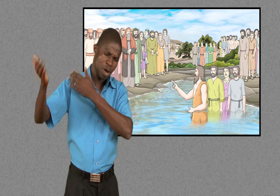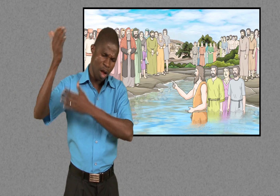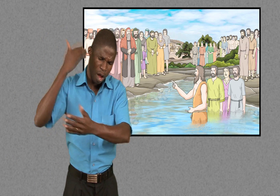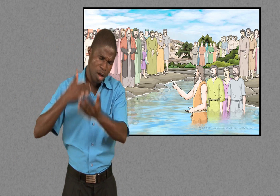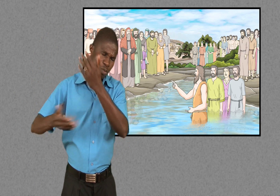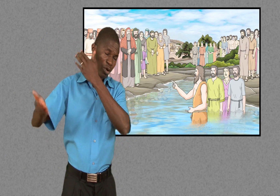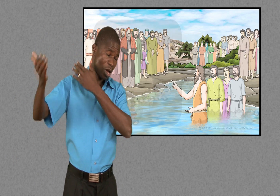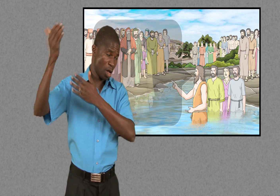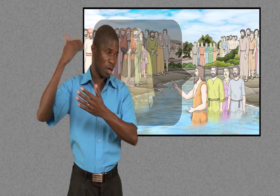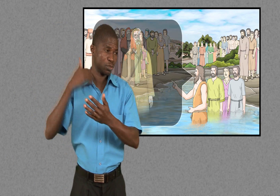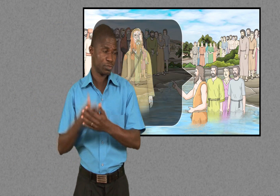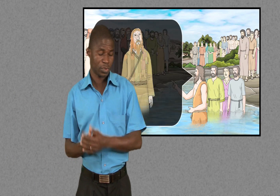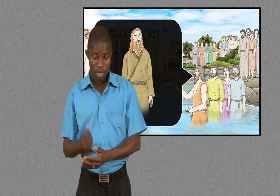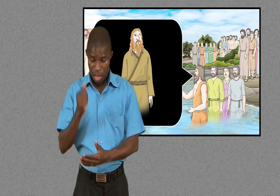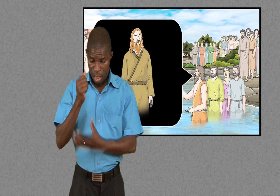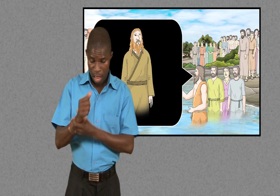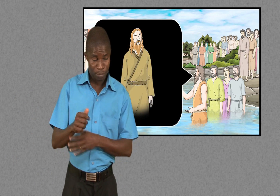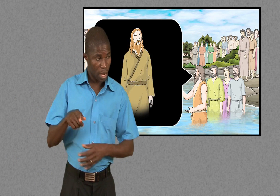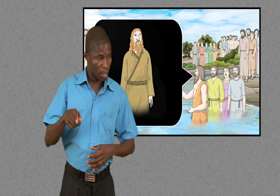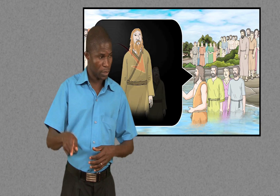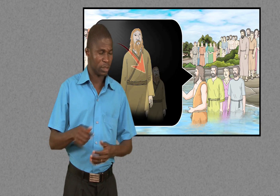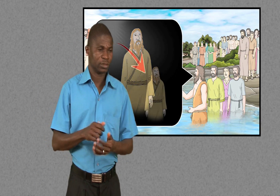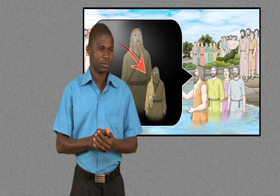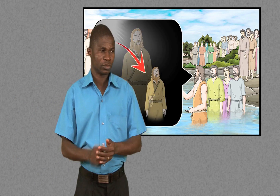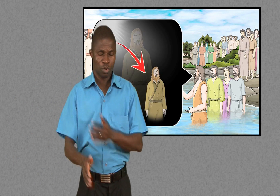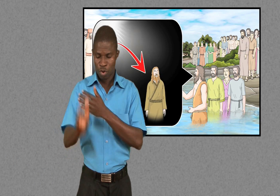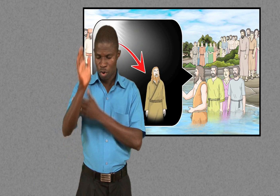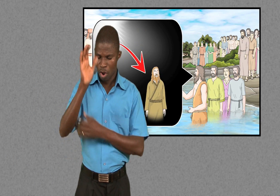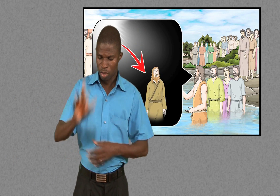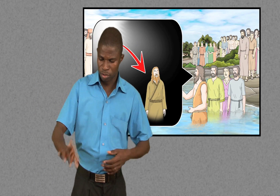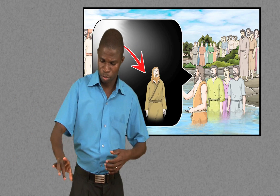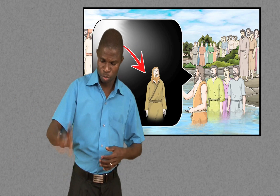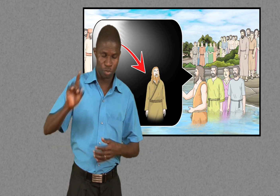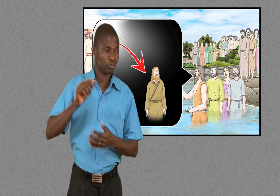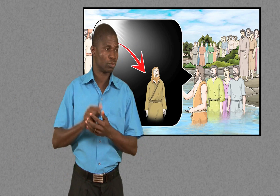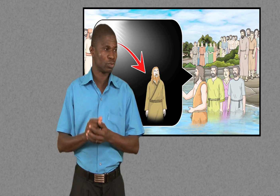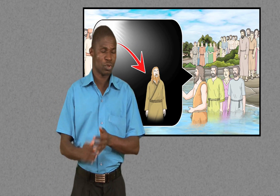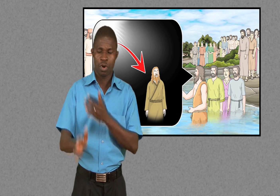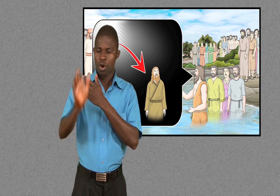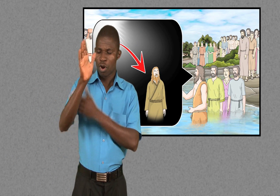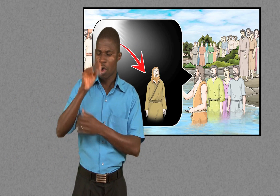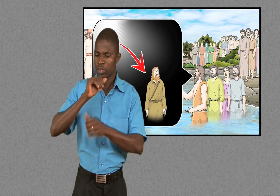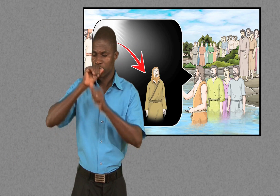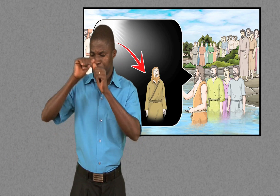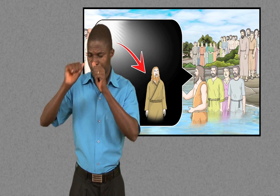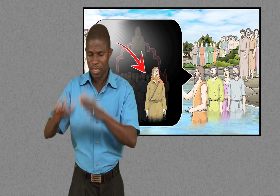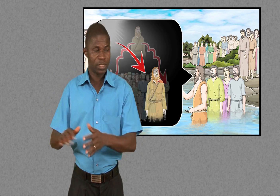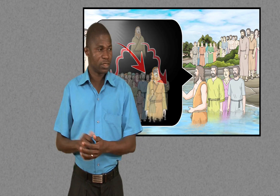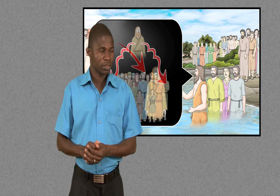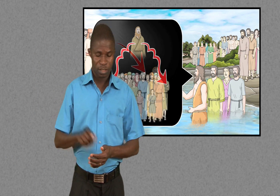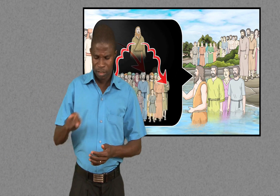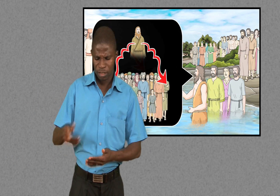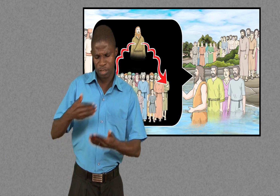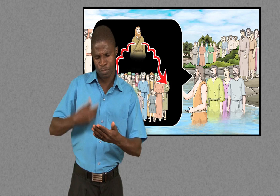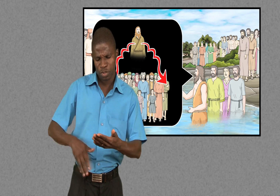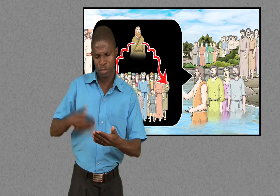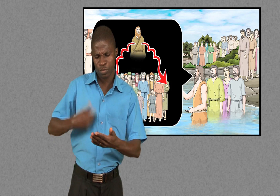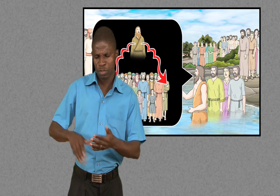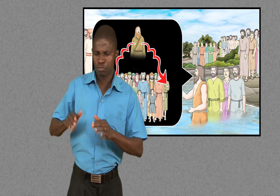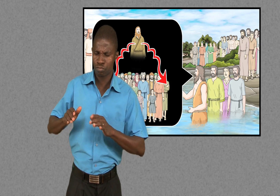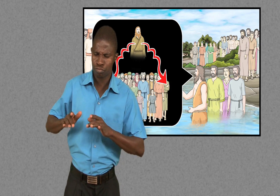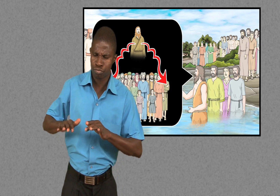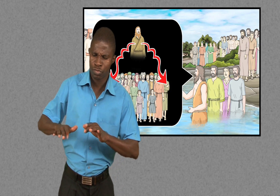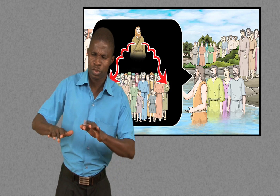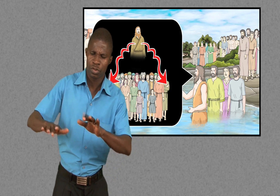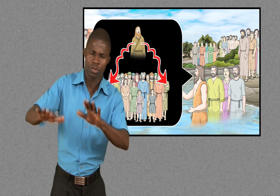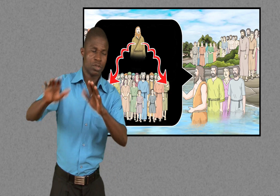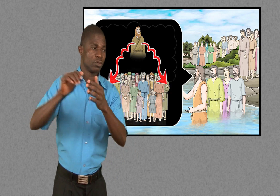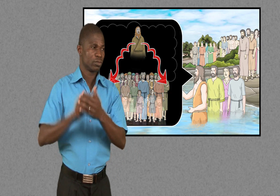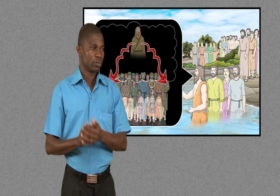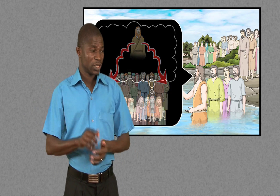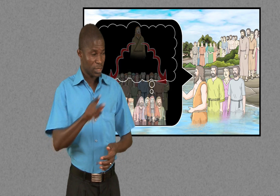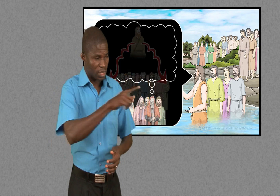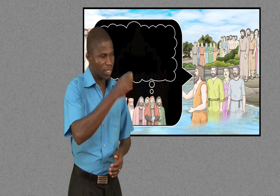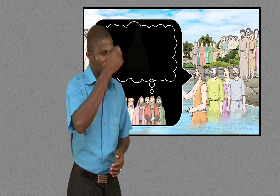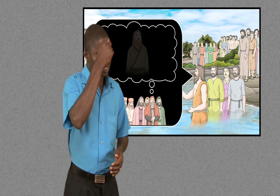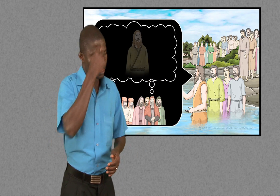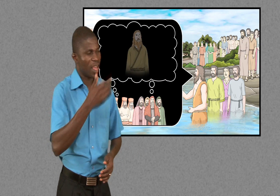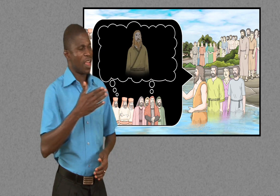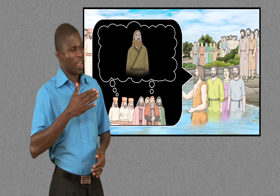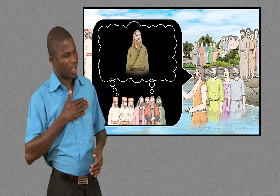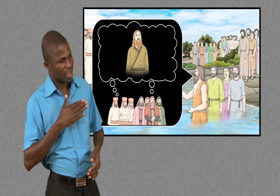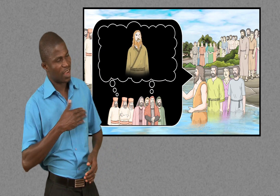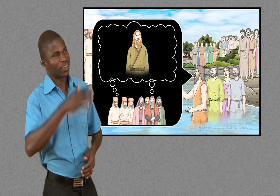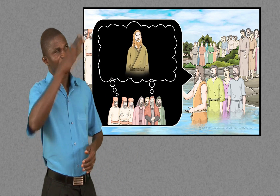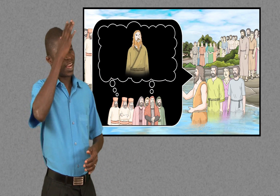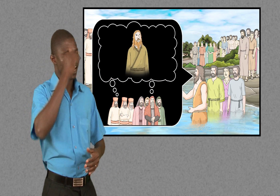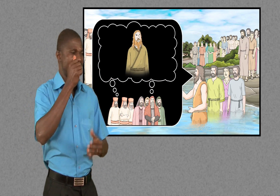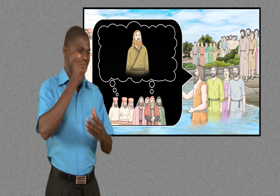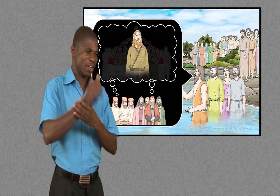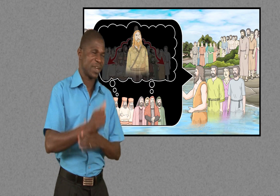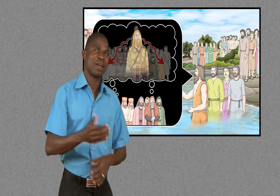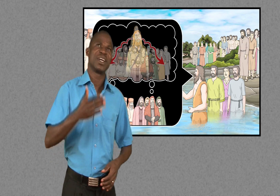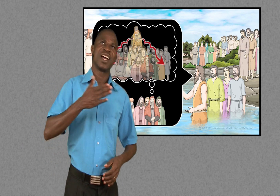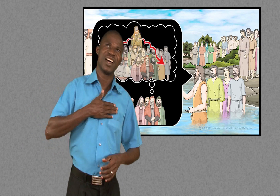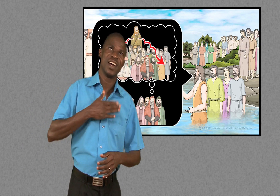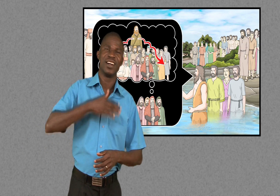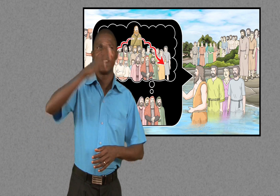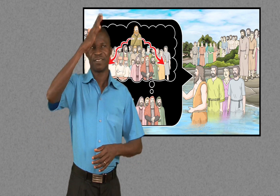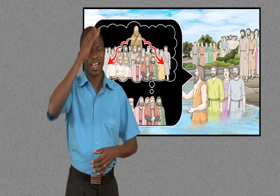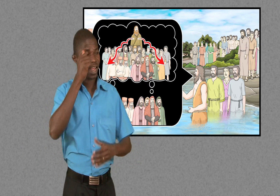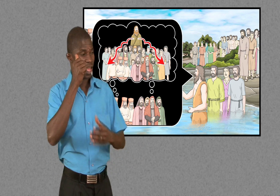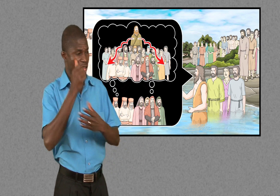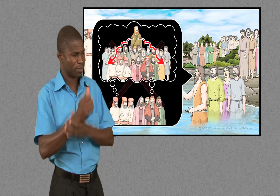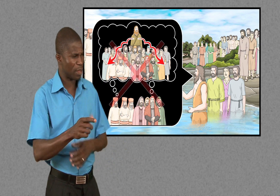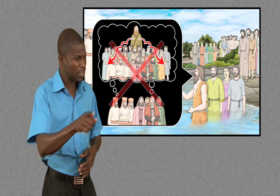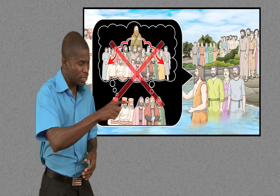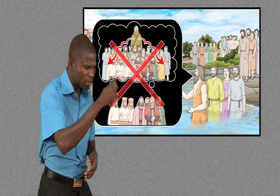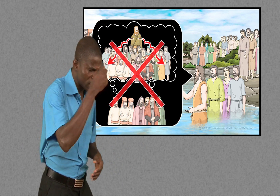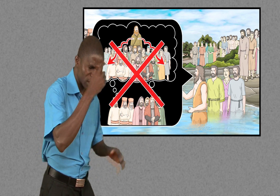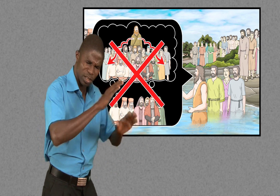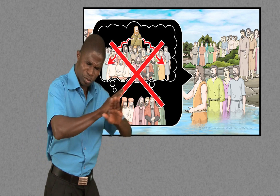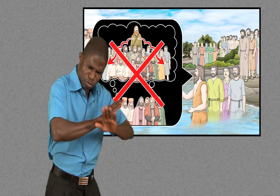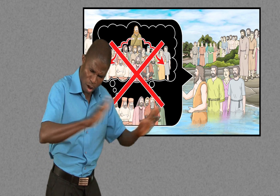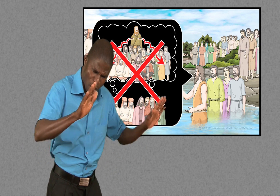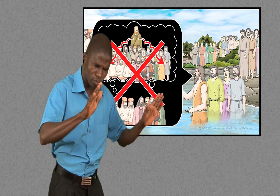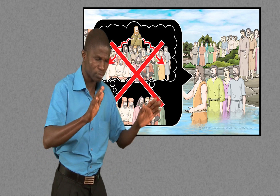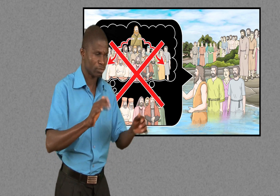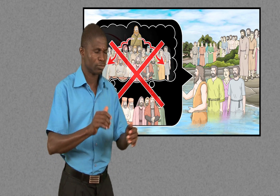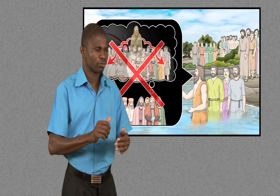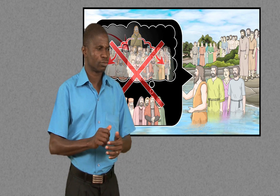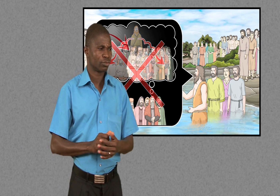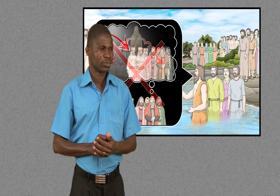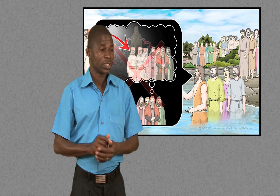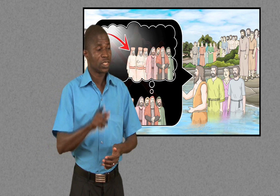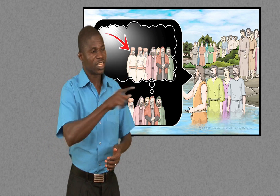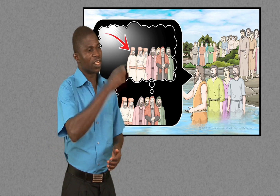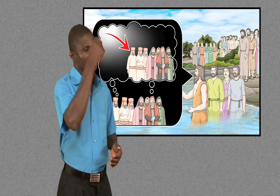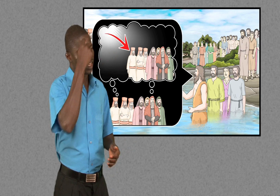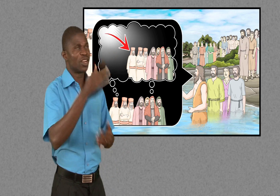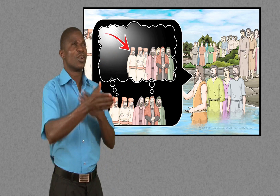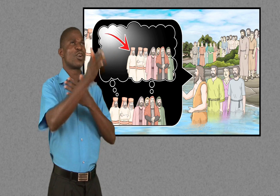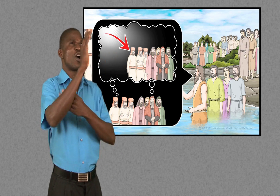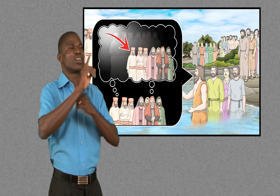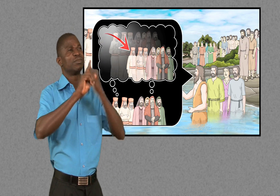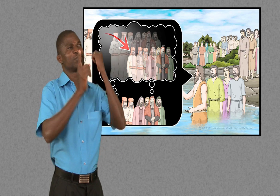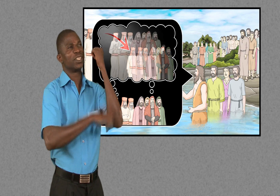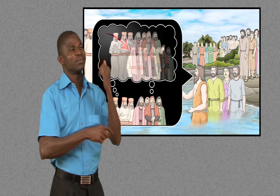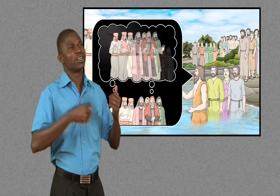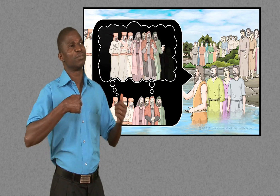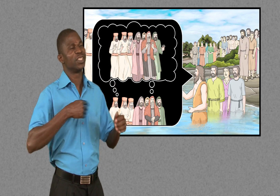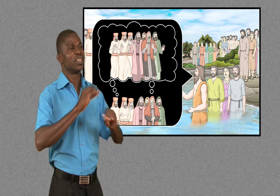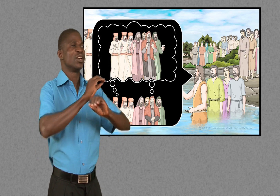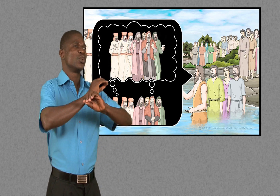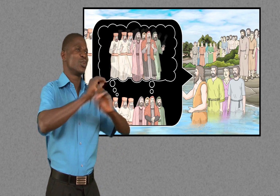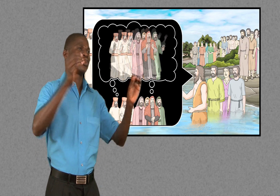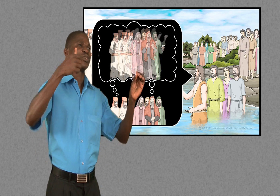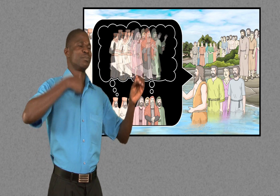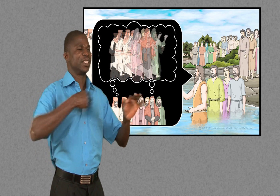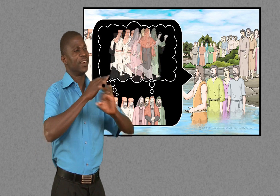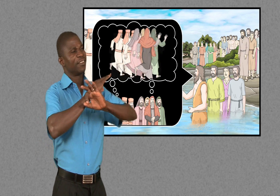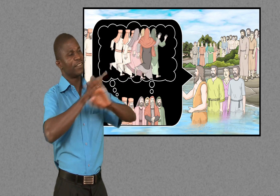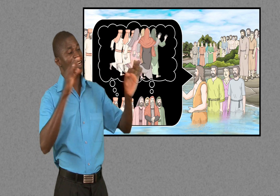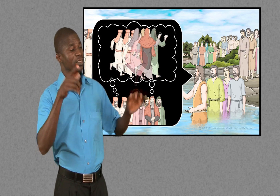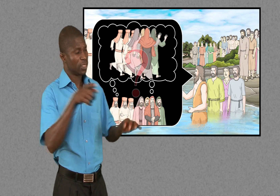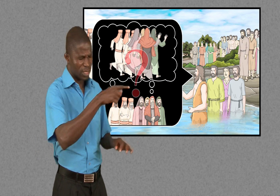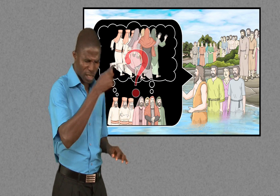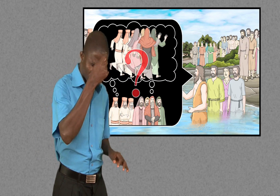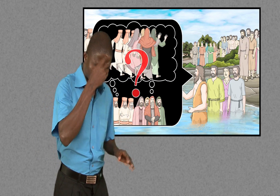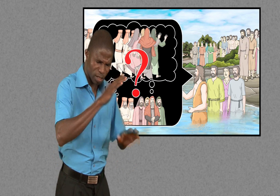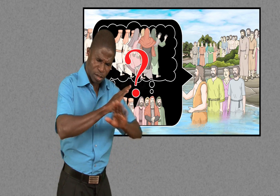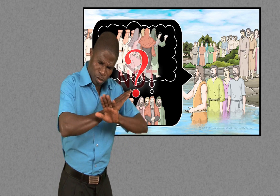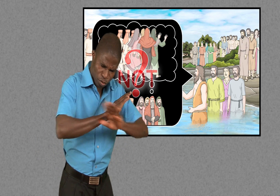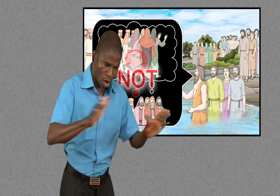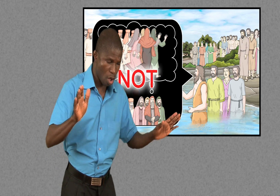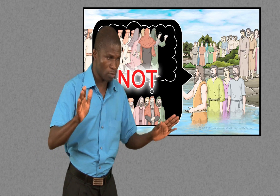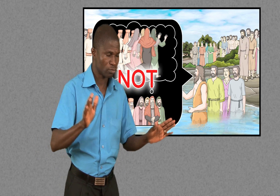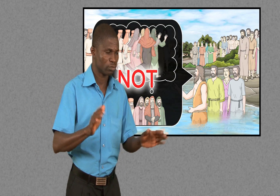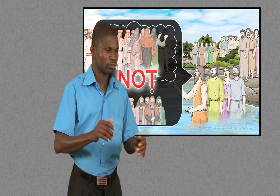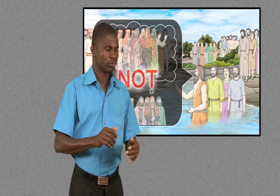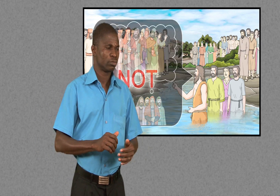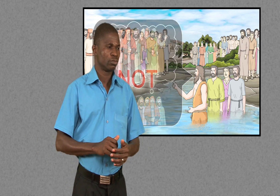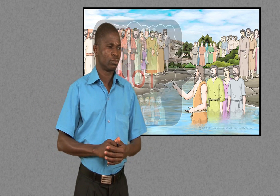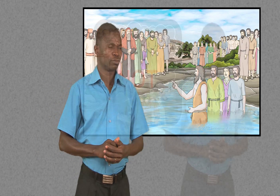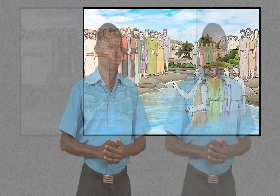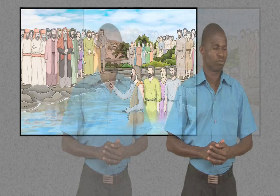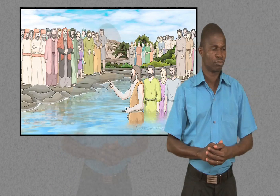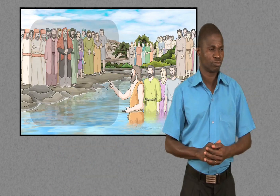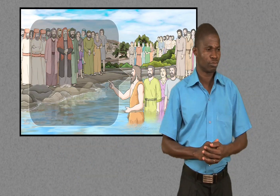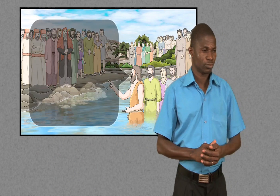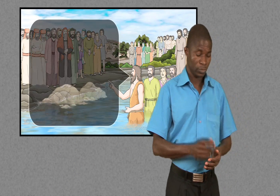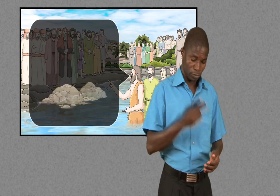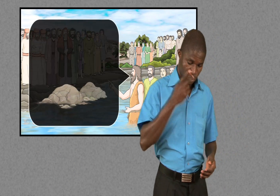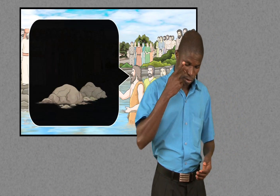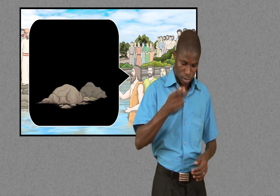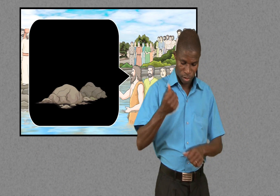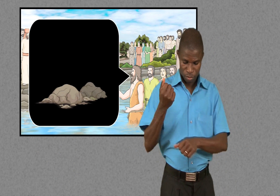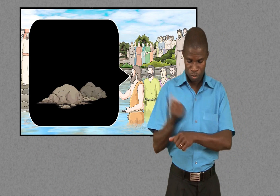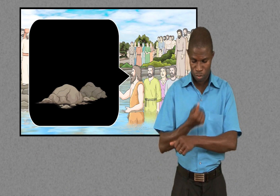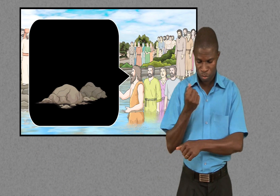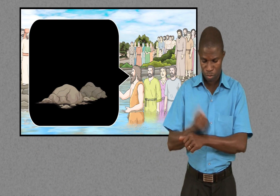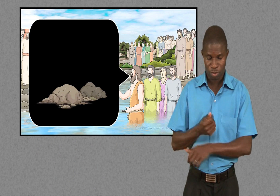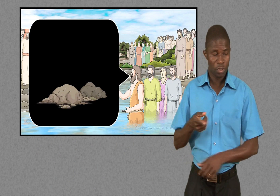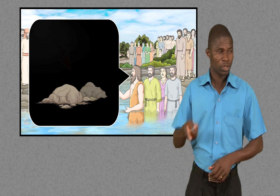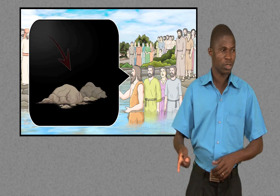And do not presume to say to yourselves, ‘We have Abraham as our father.’